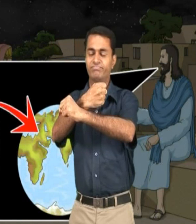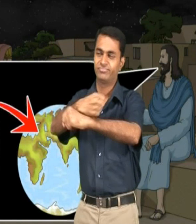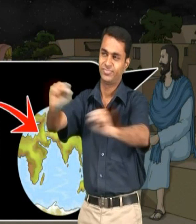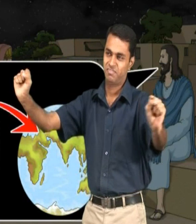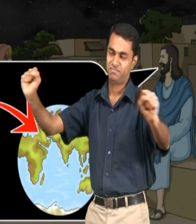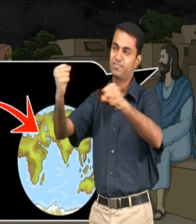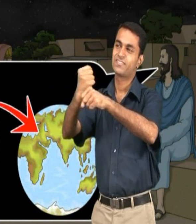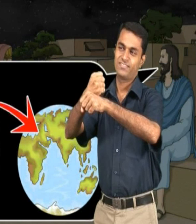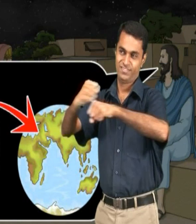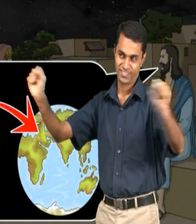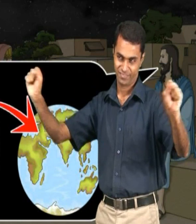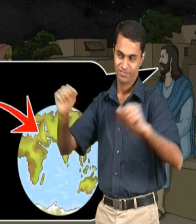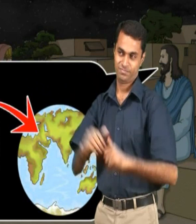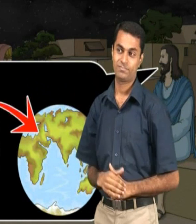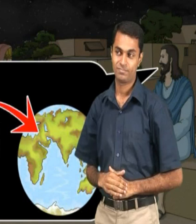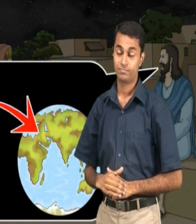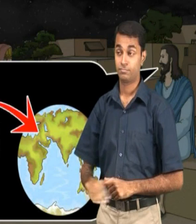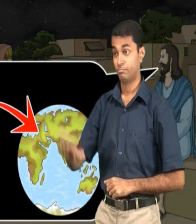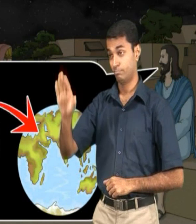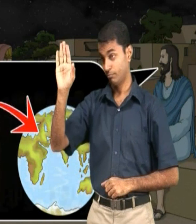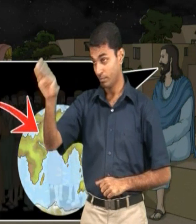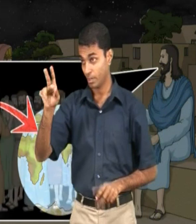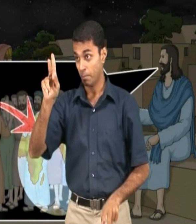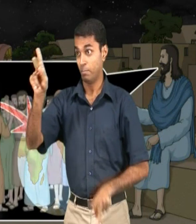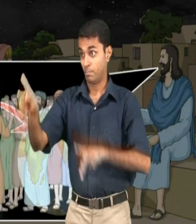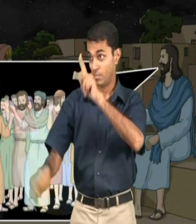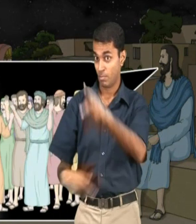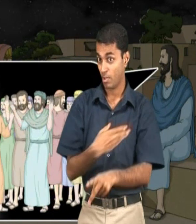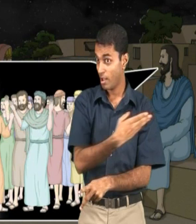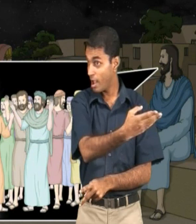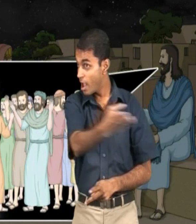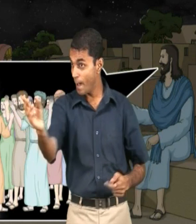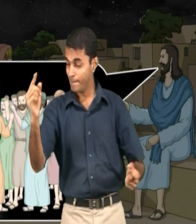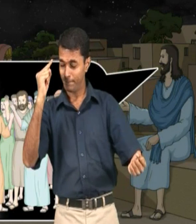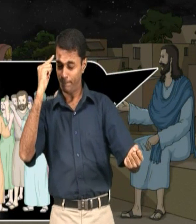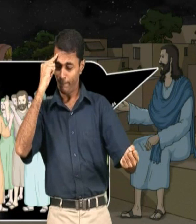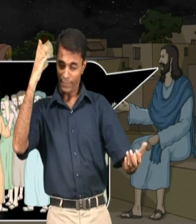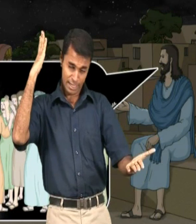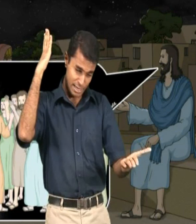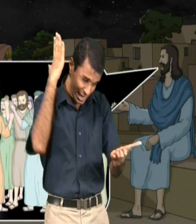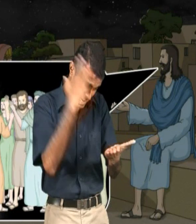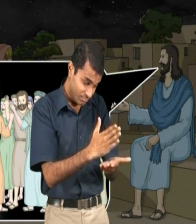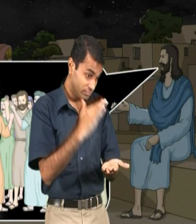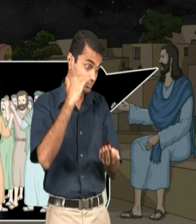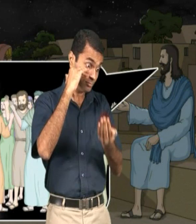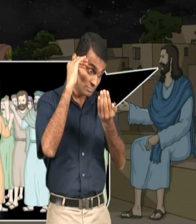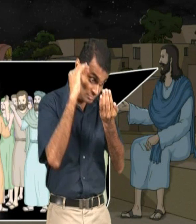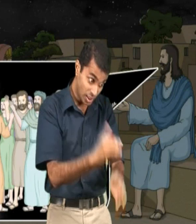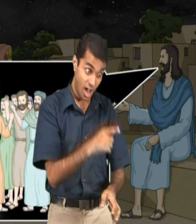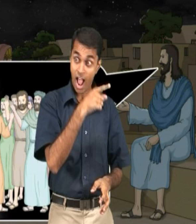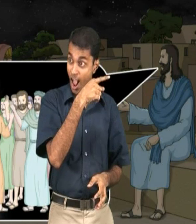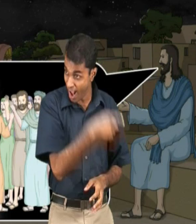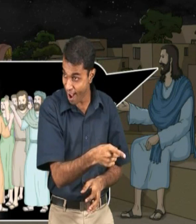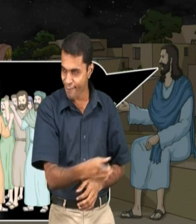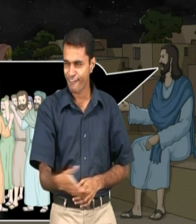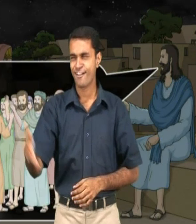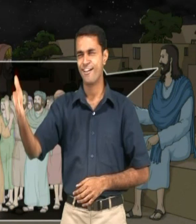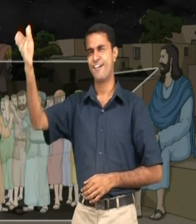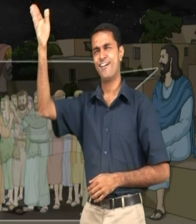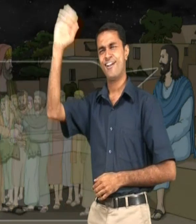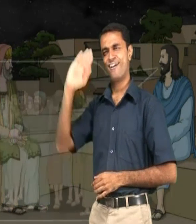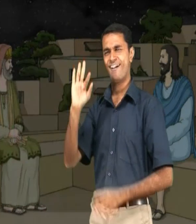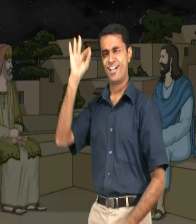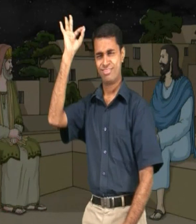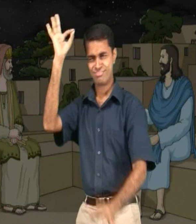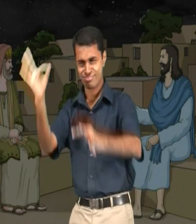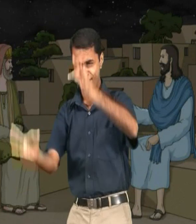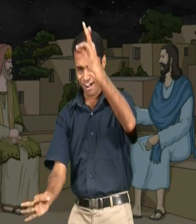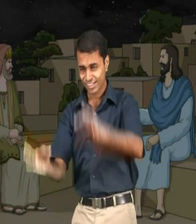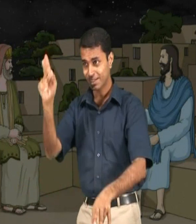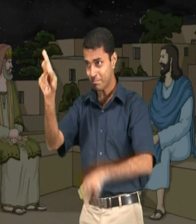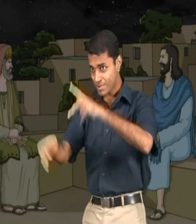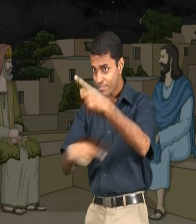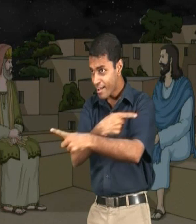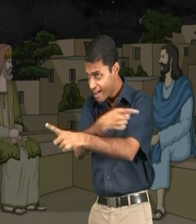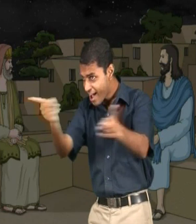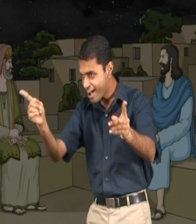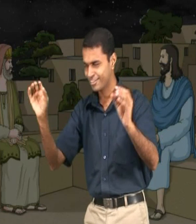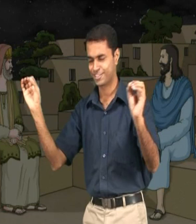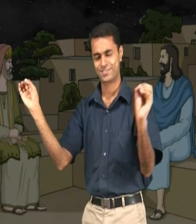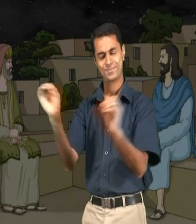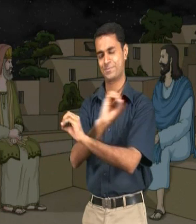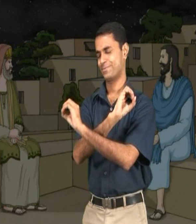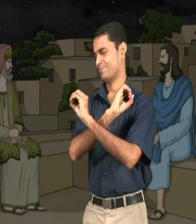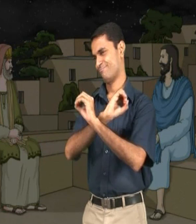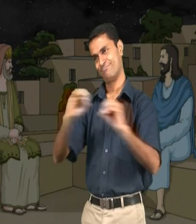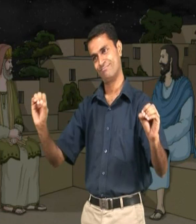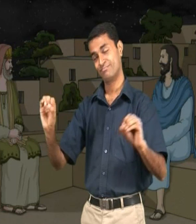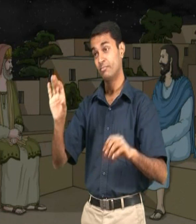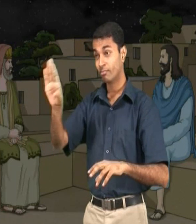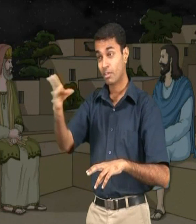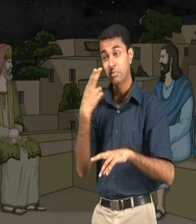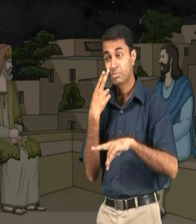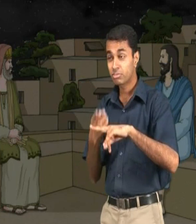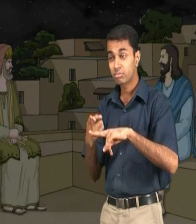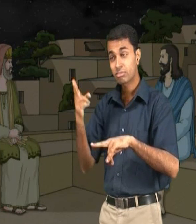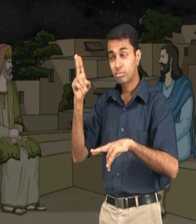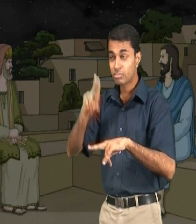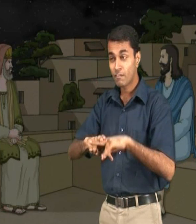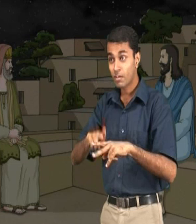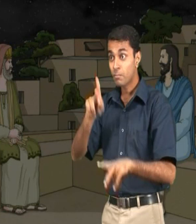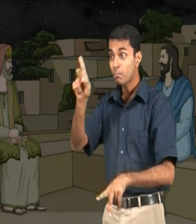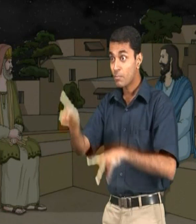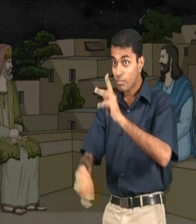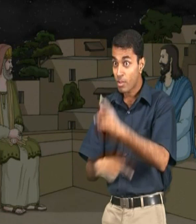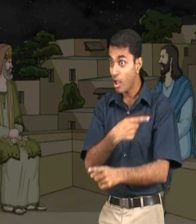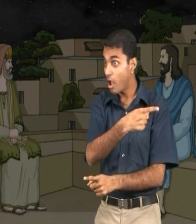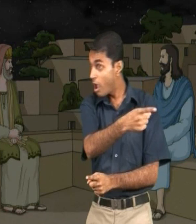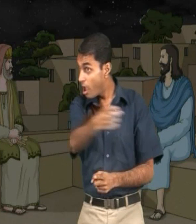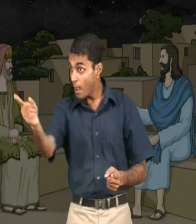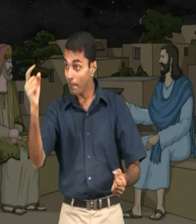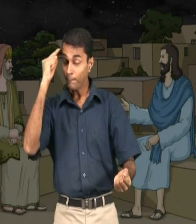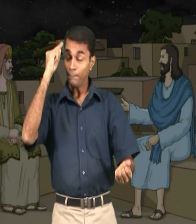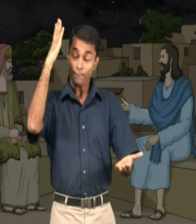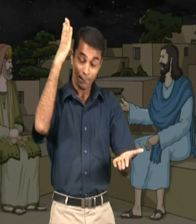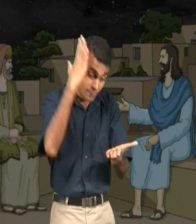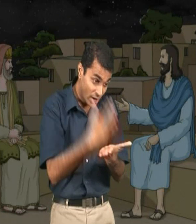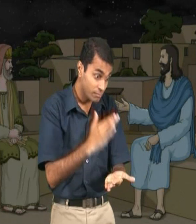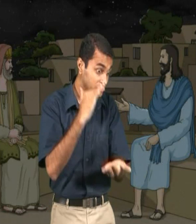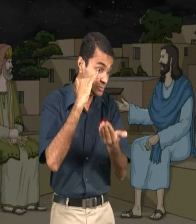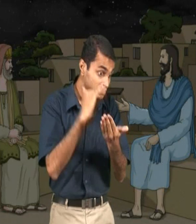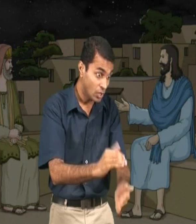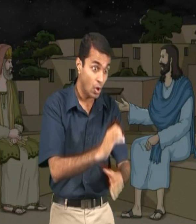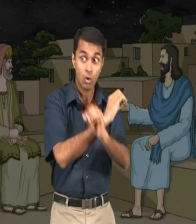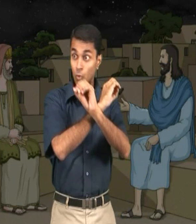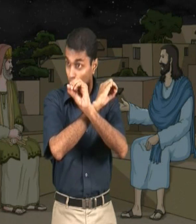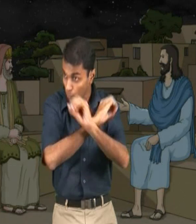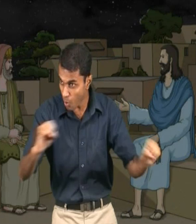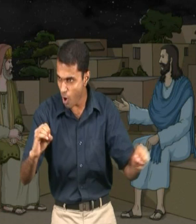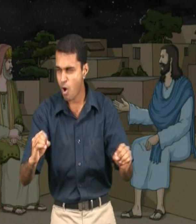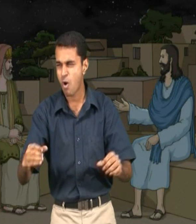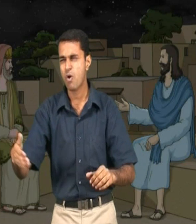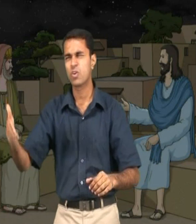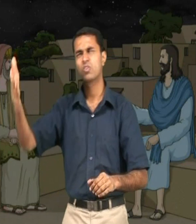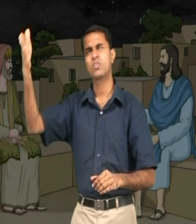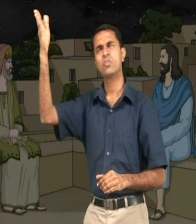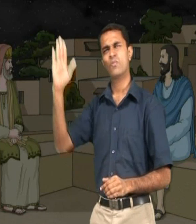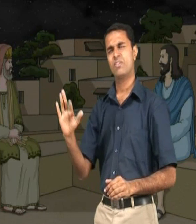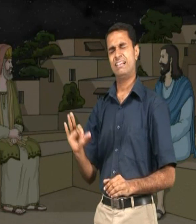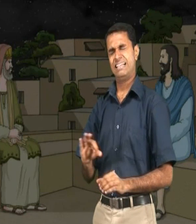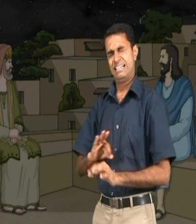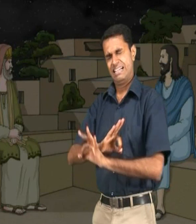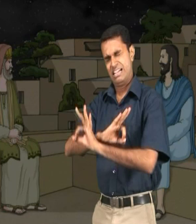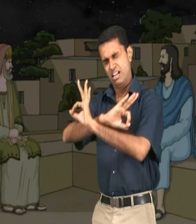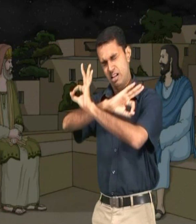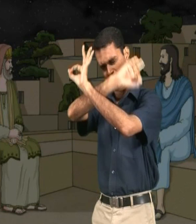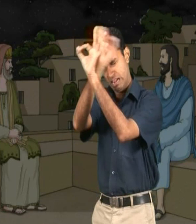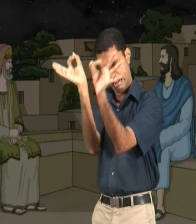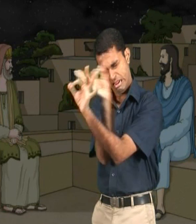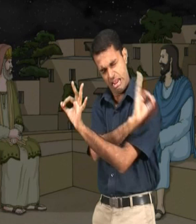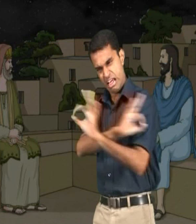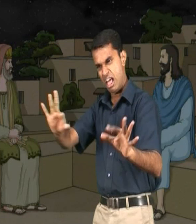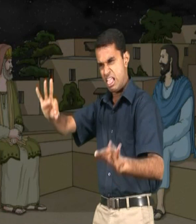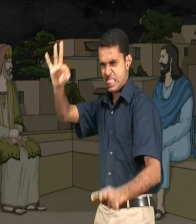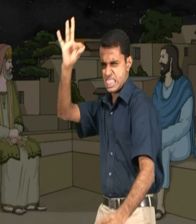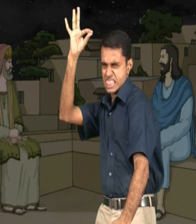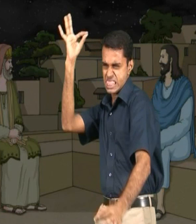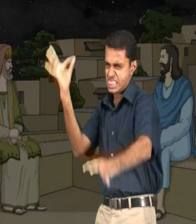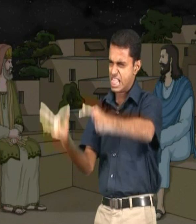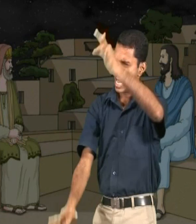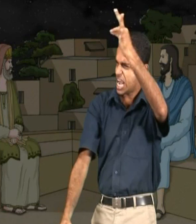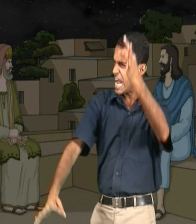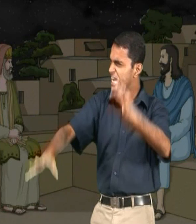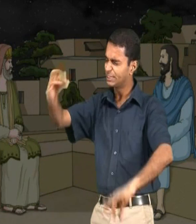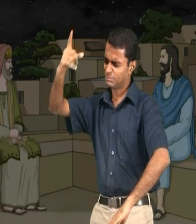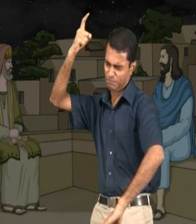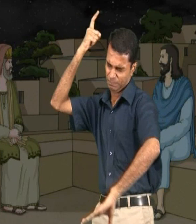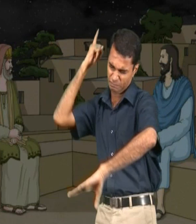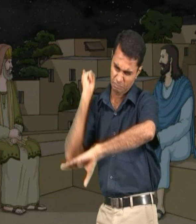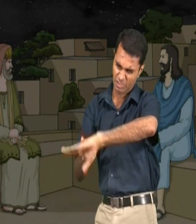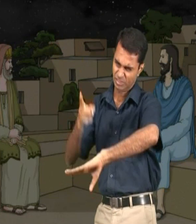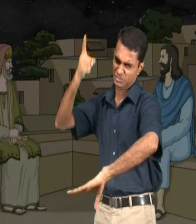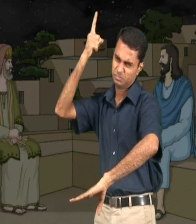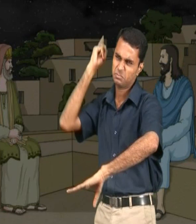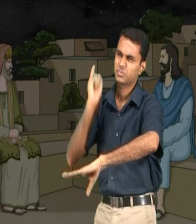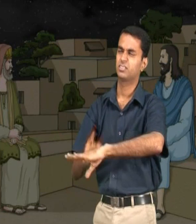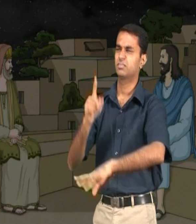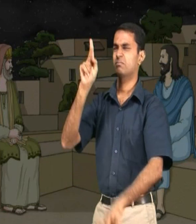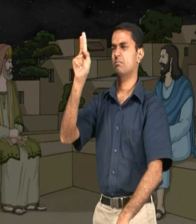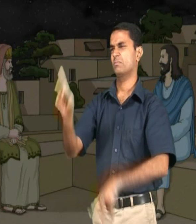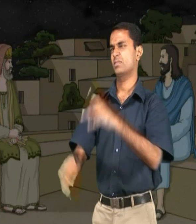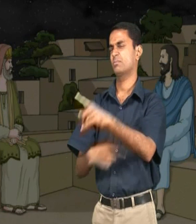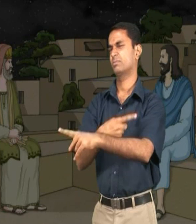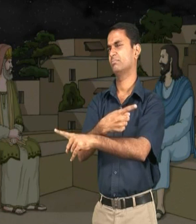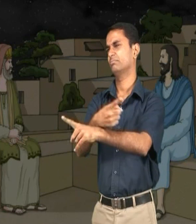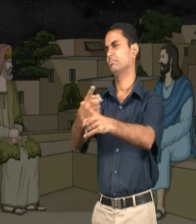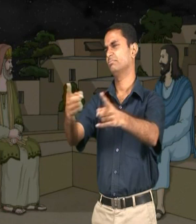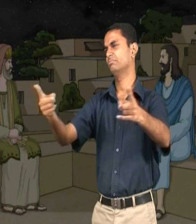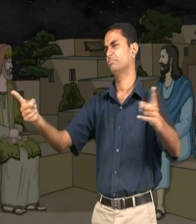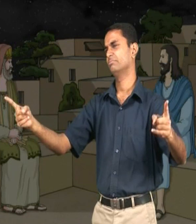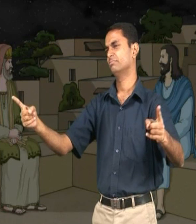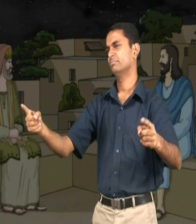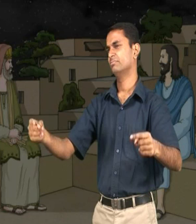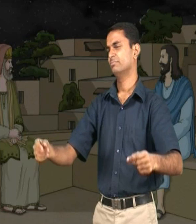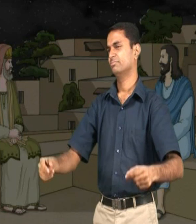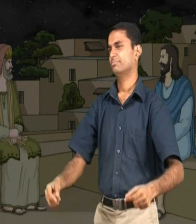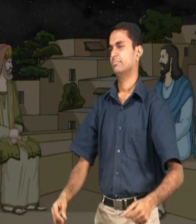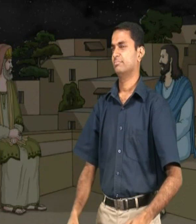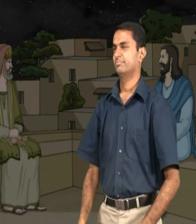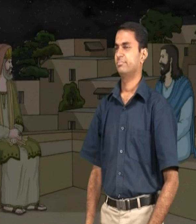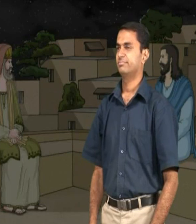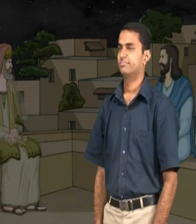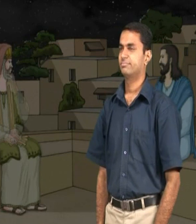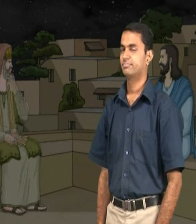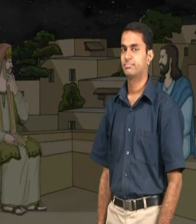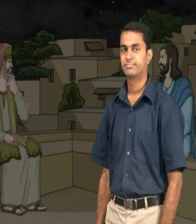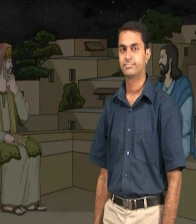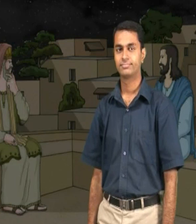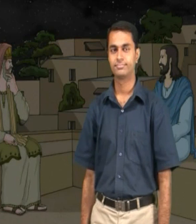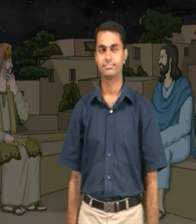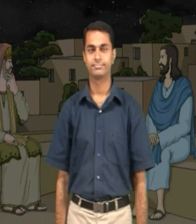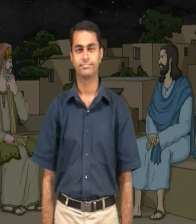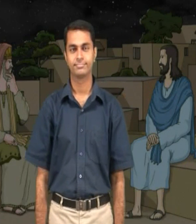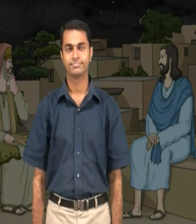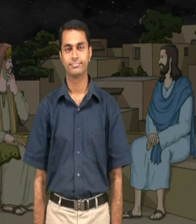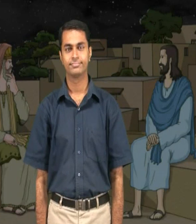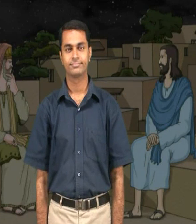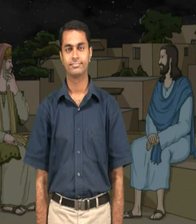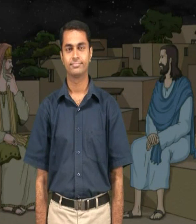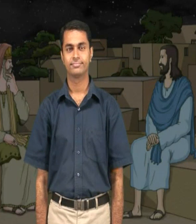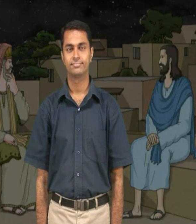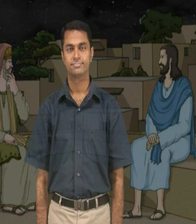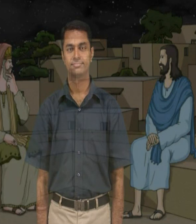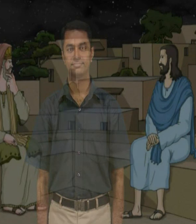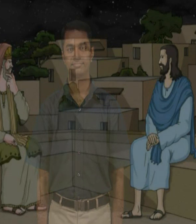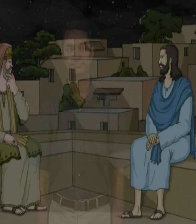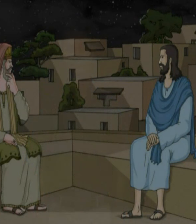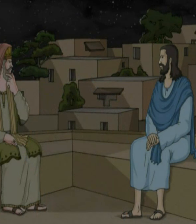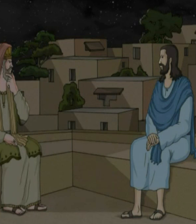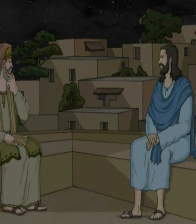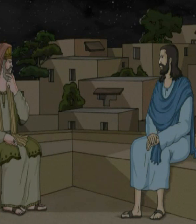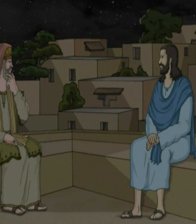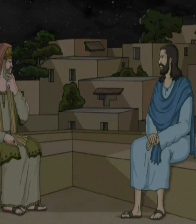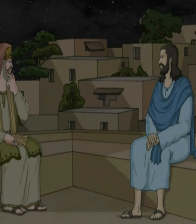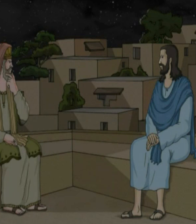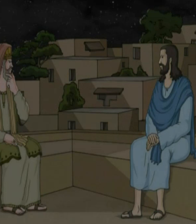Whoever believes in Him is not condemned, but whoever does not believe has already been condemned, because he has not believed in the name of God’s one and only Son.